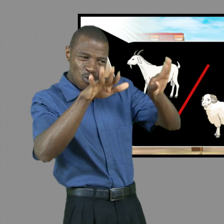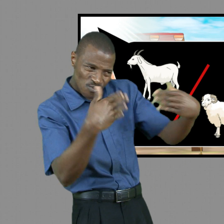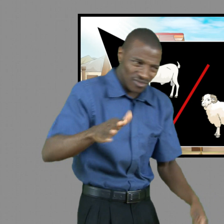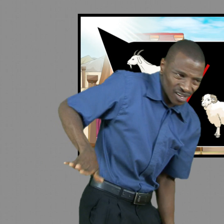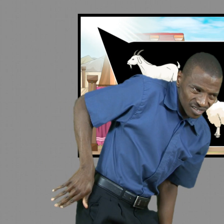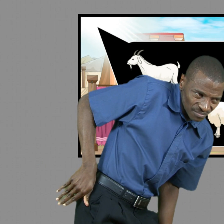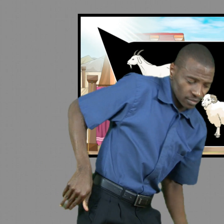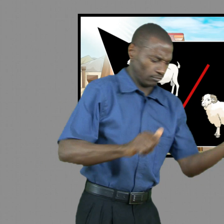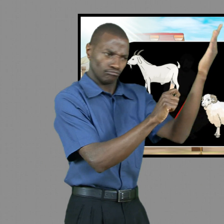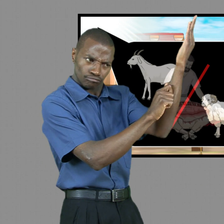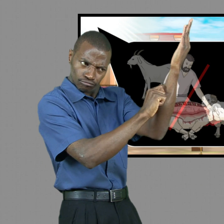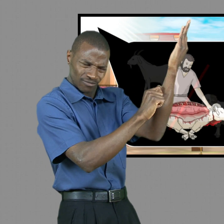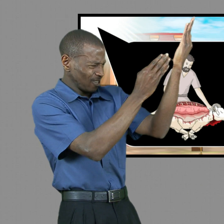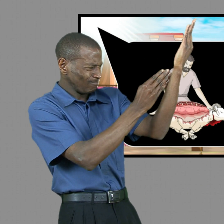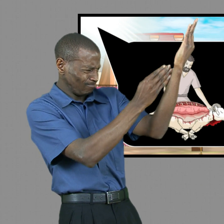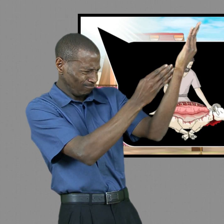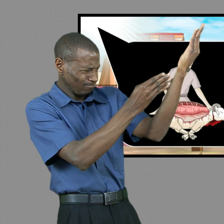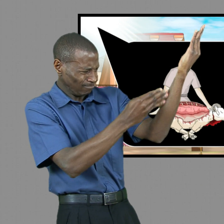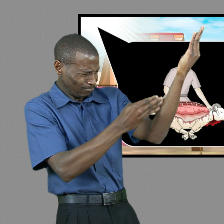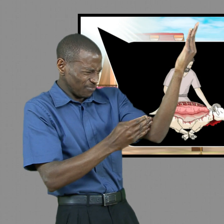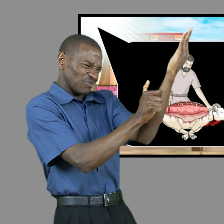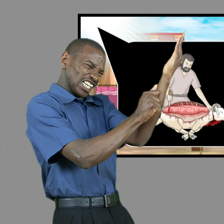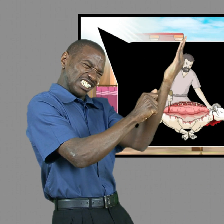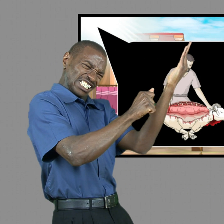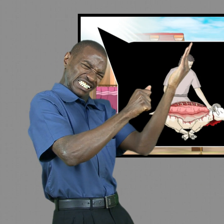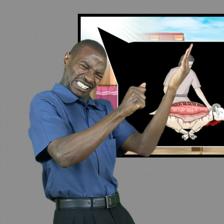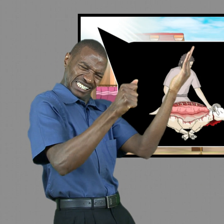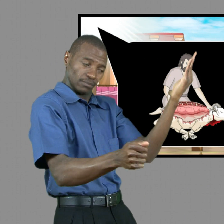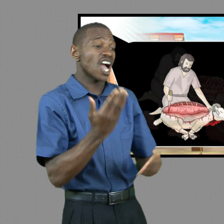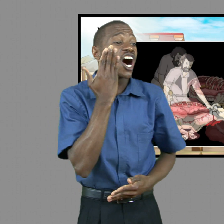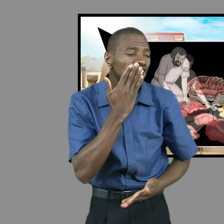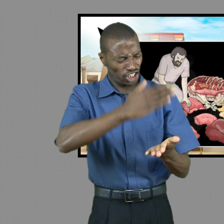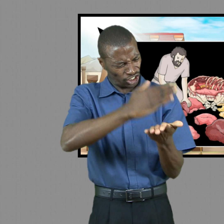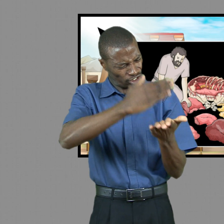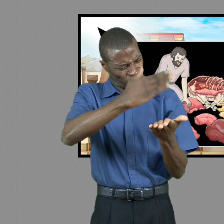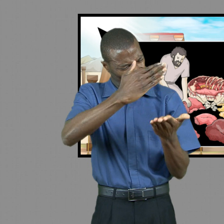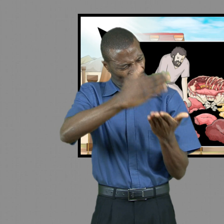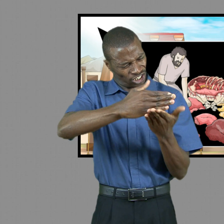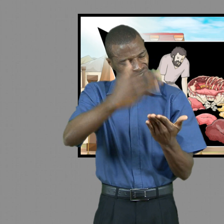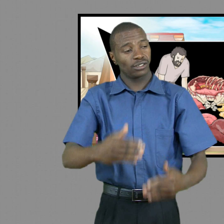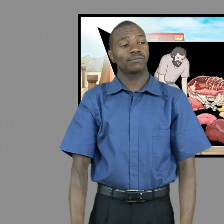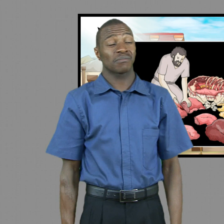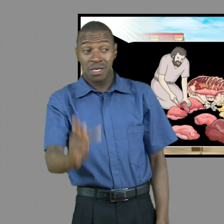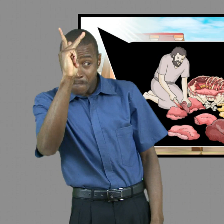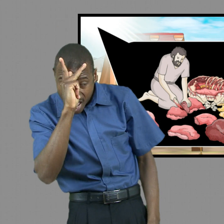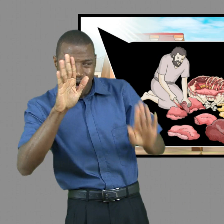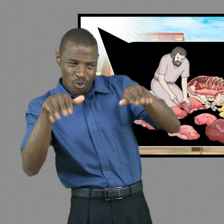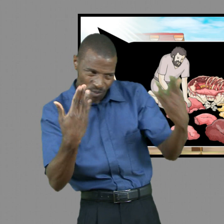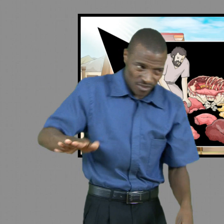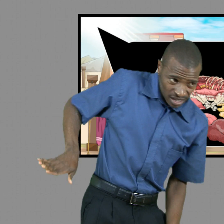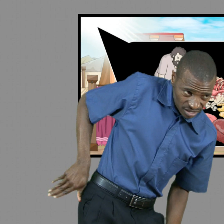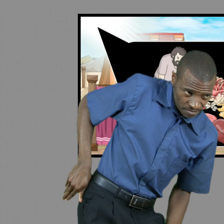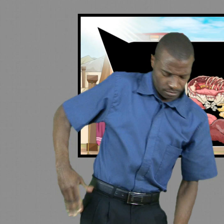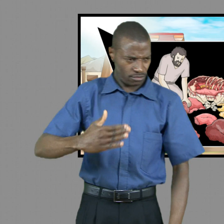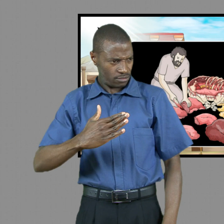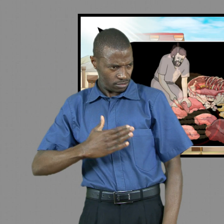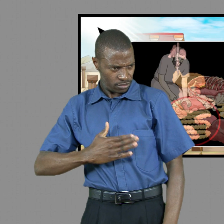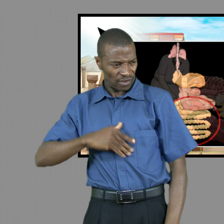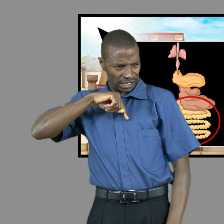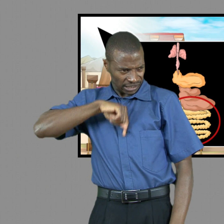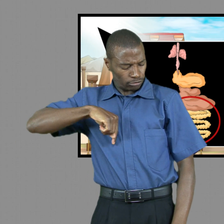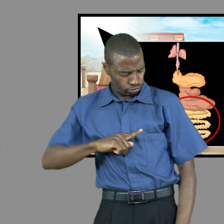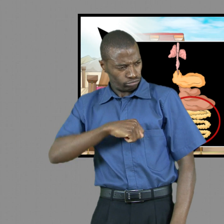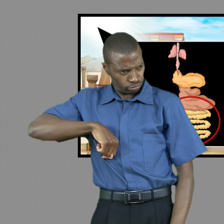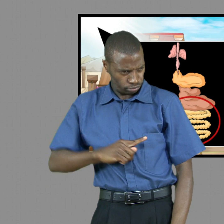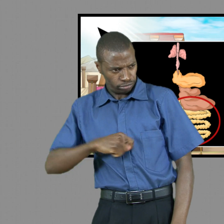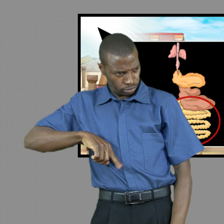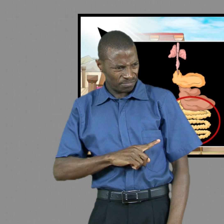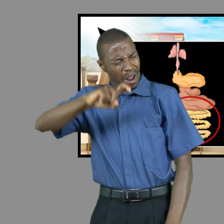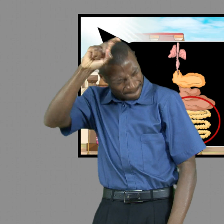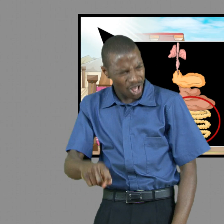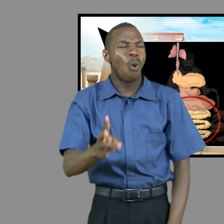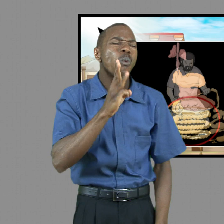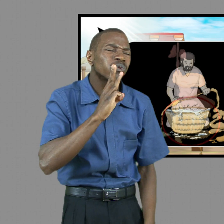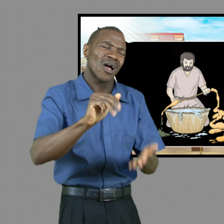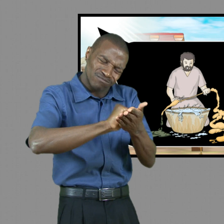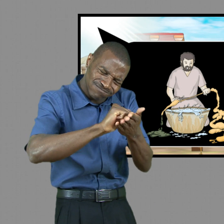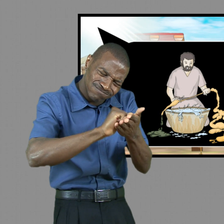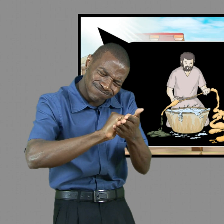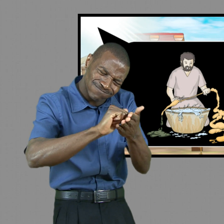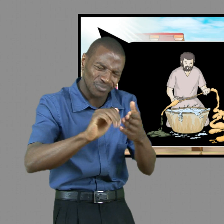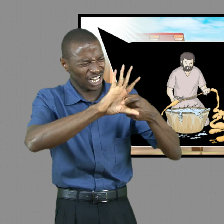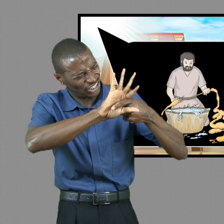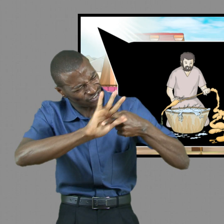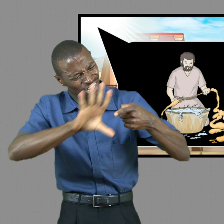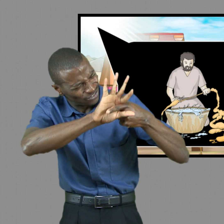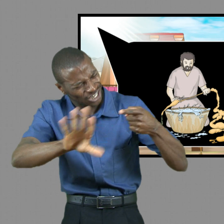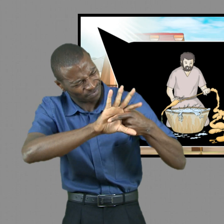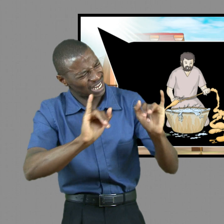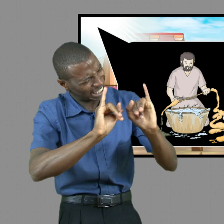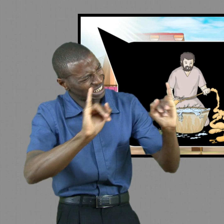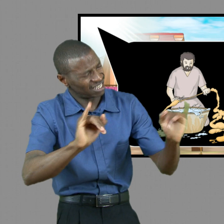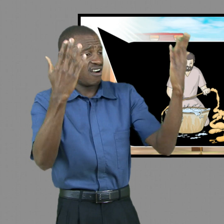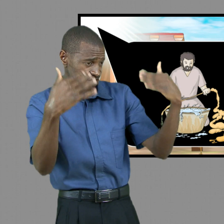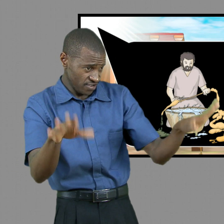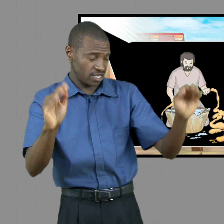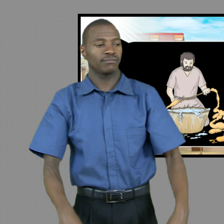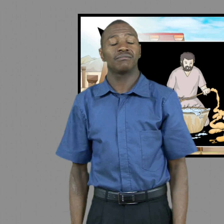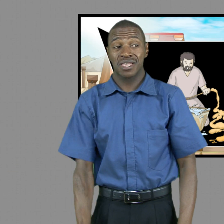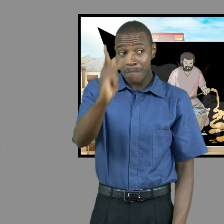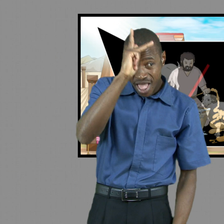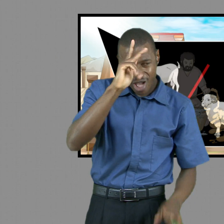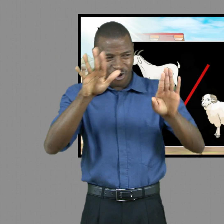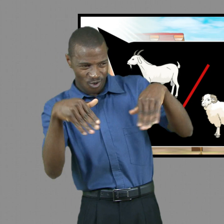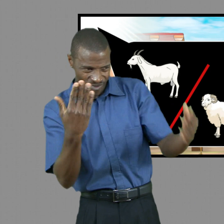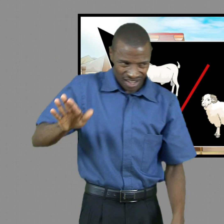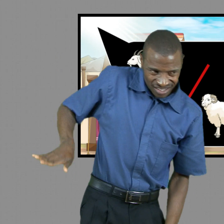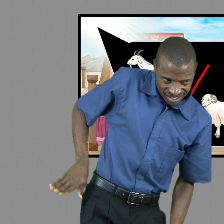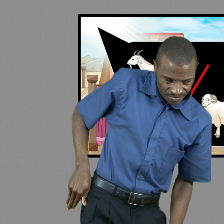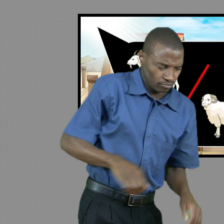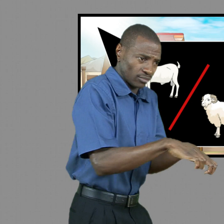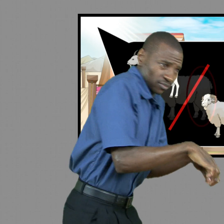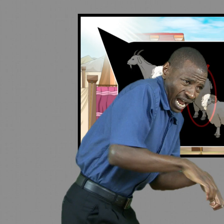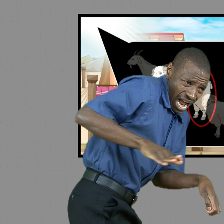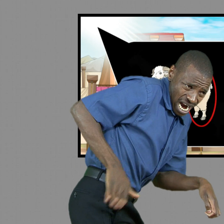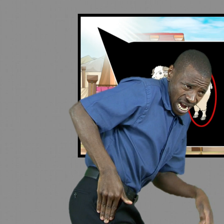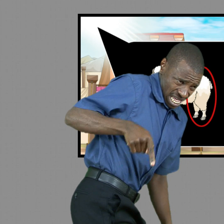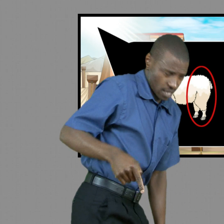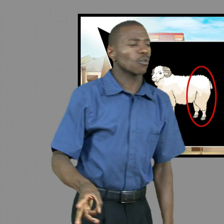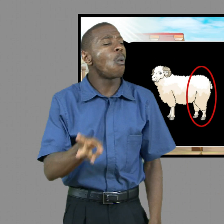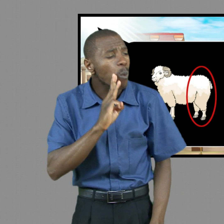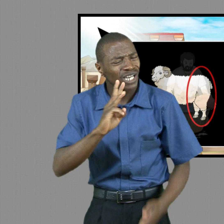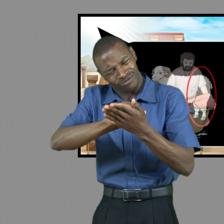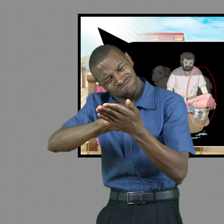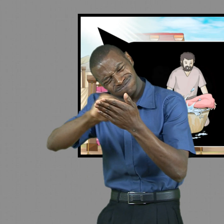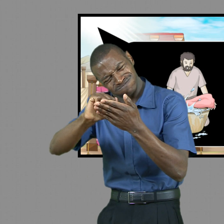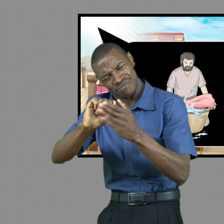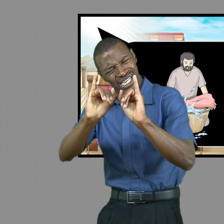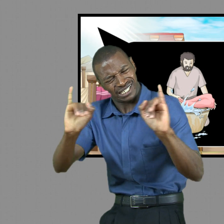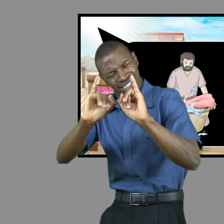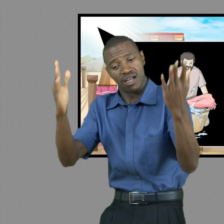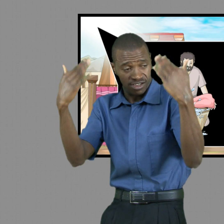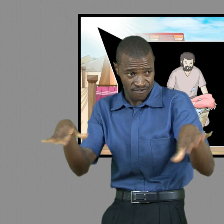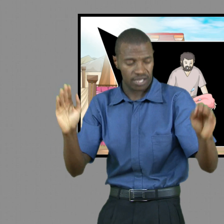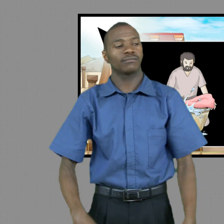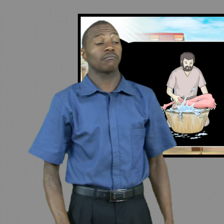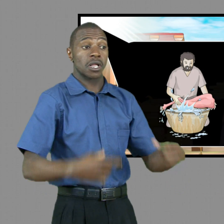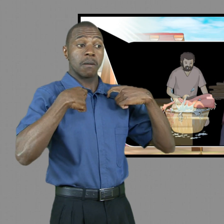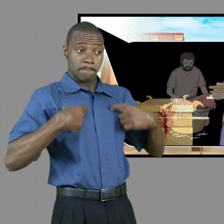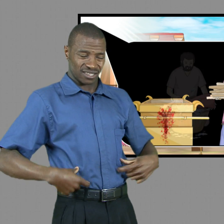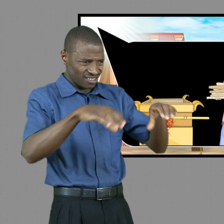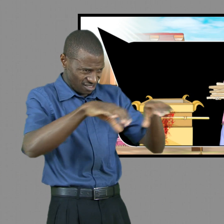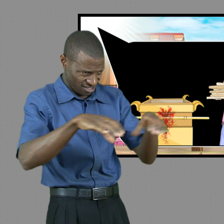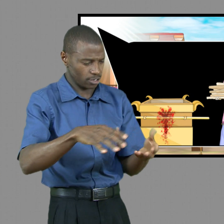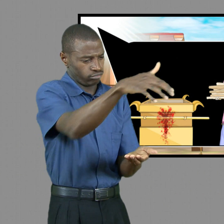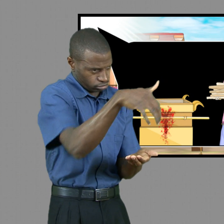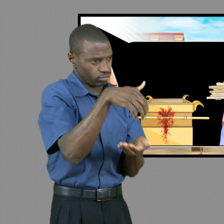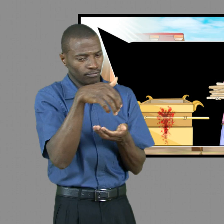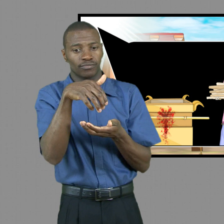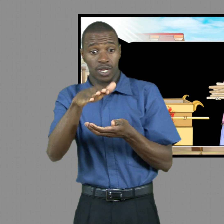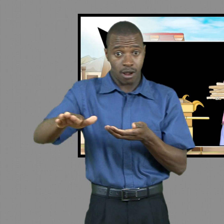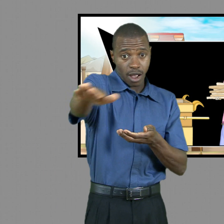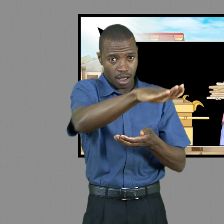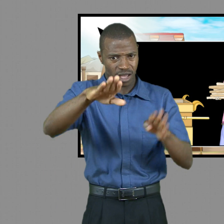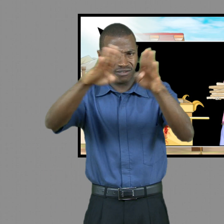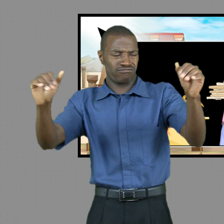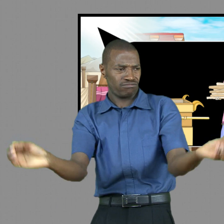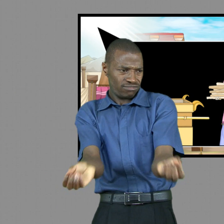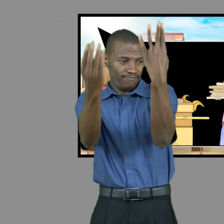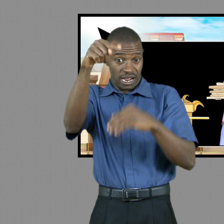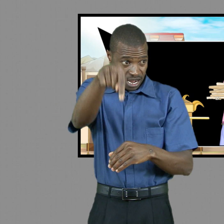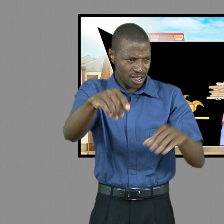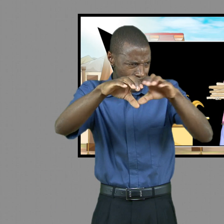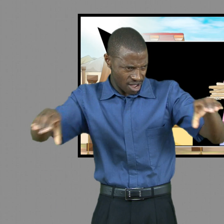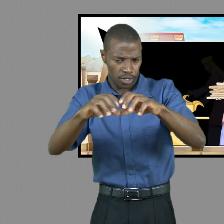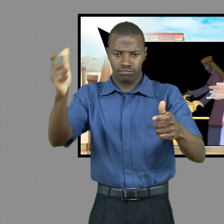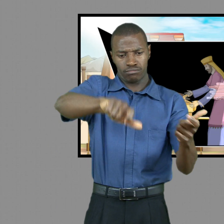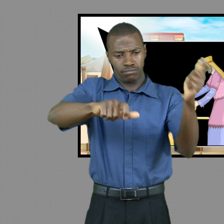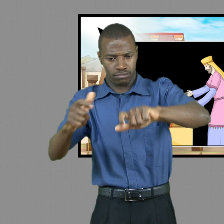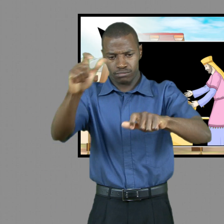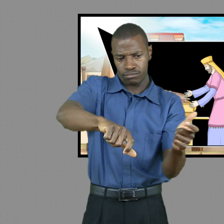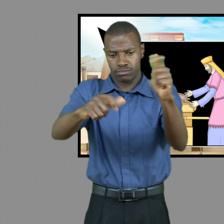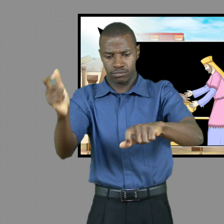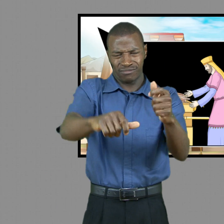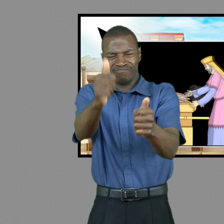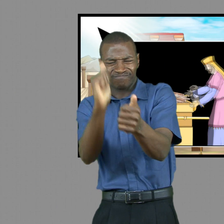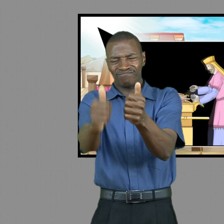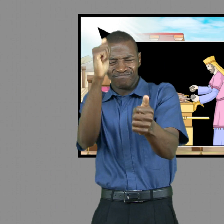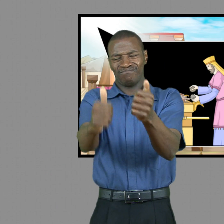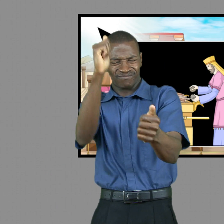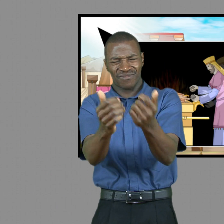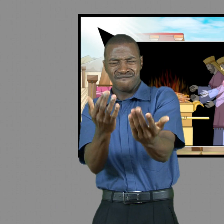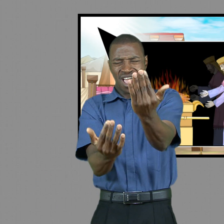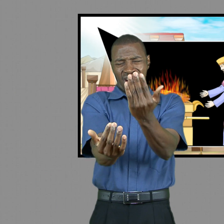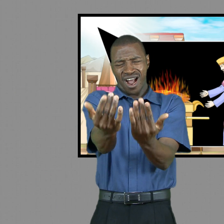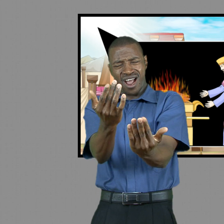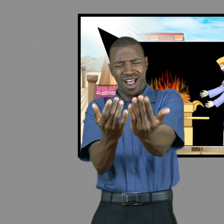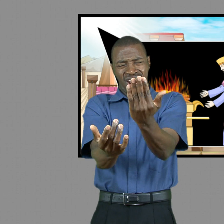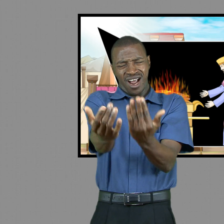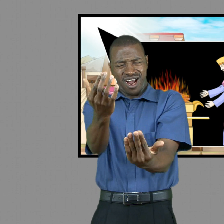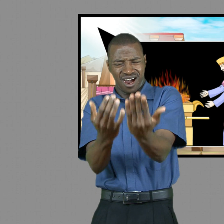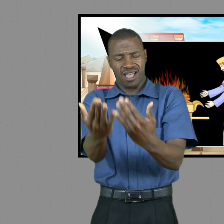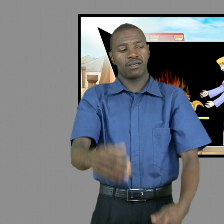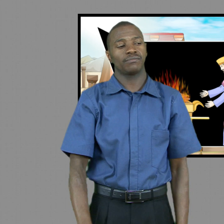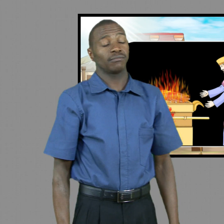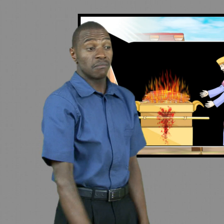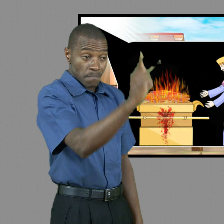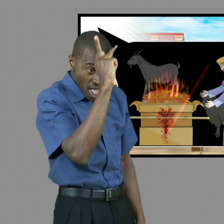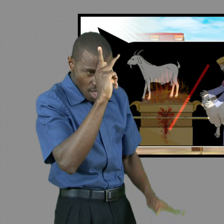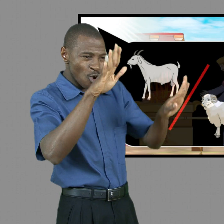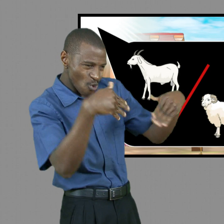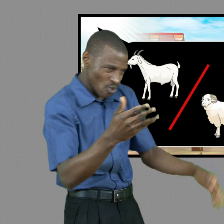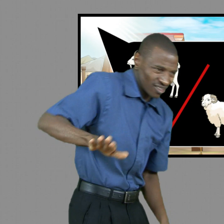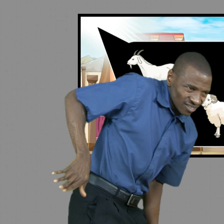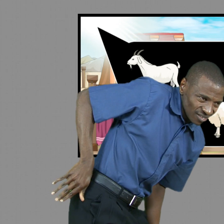He is to cut the animal into pieces, and the priest shall arrange them, including the head and fat, atop the burning wood that is on the altar.